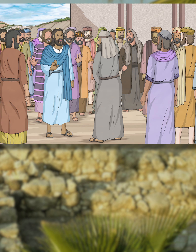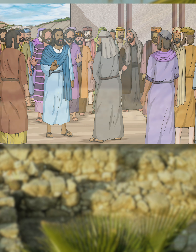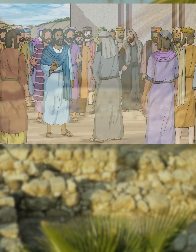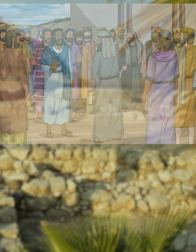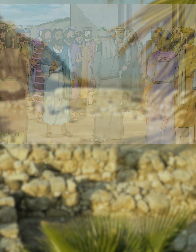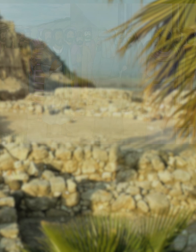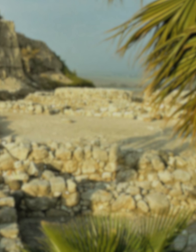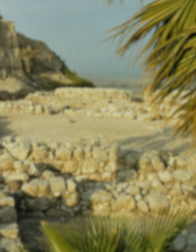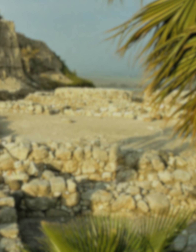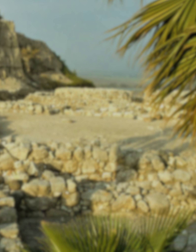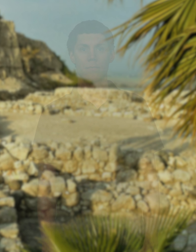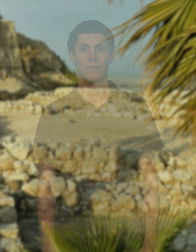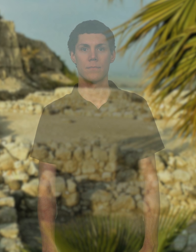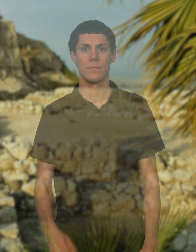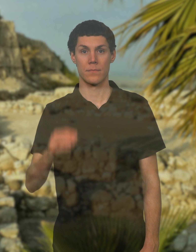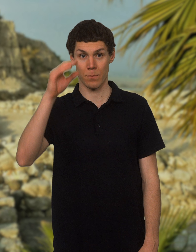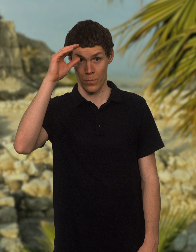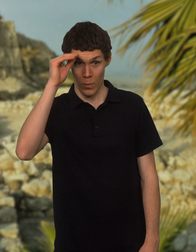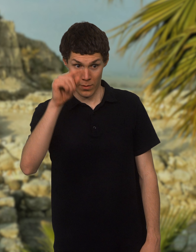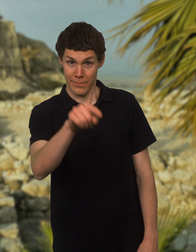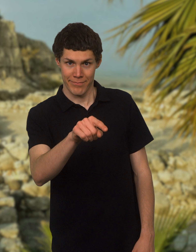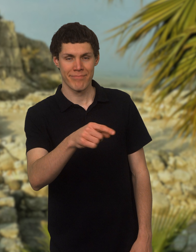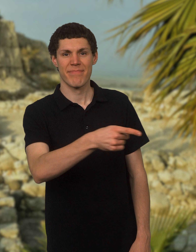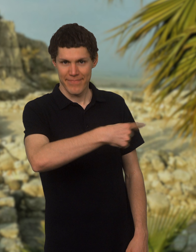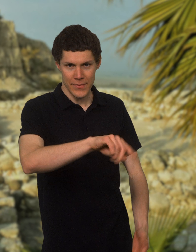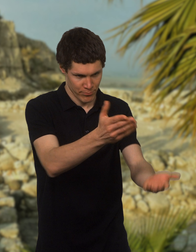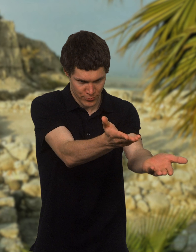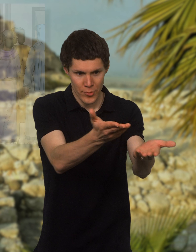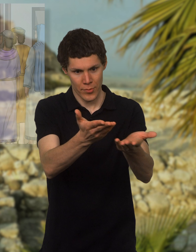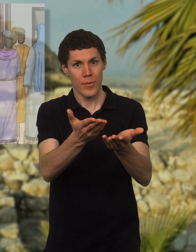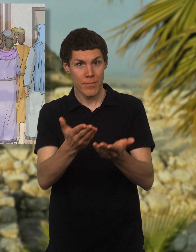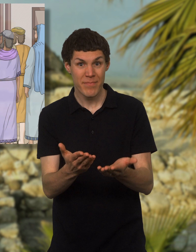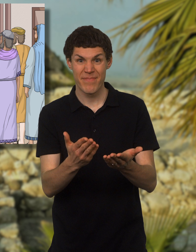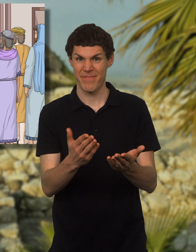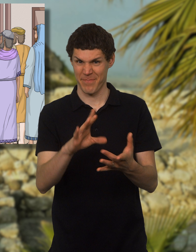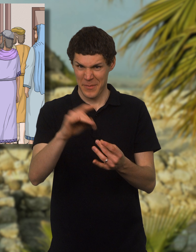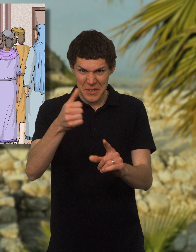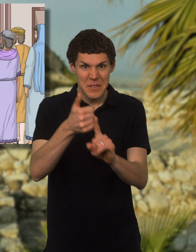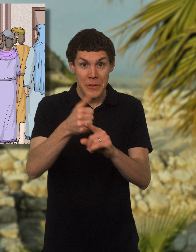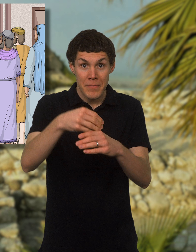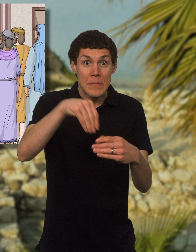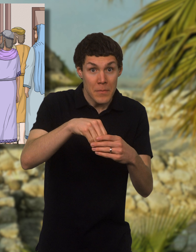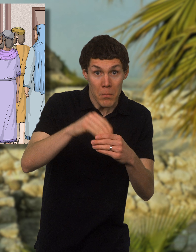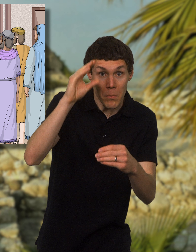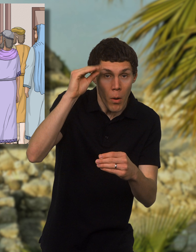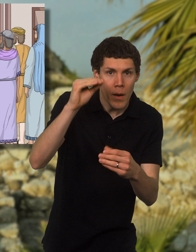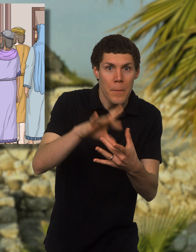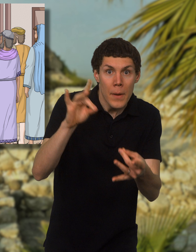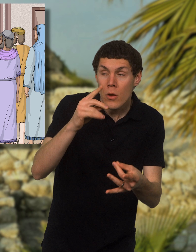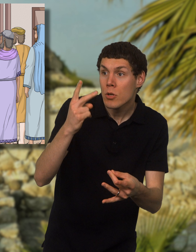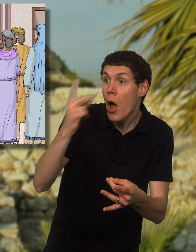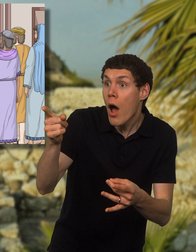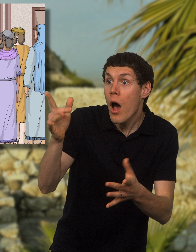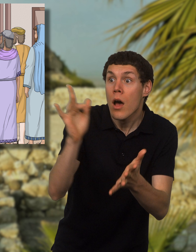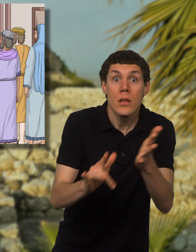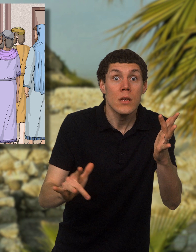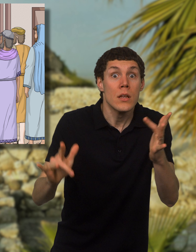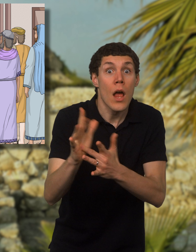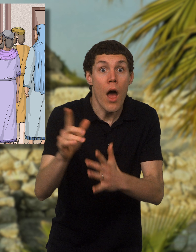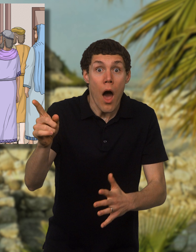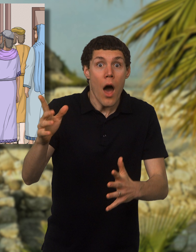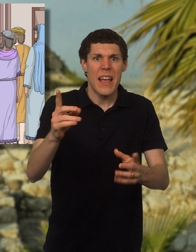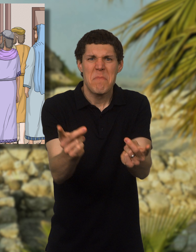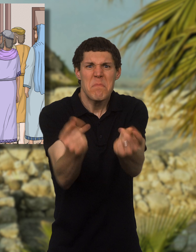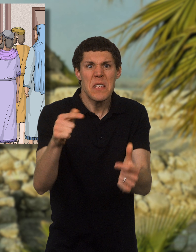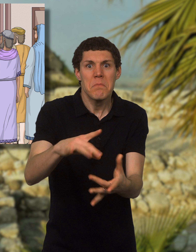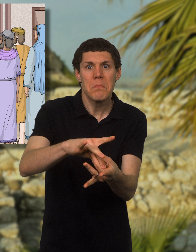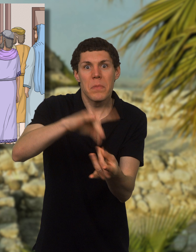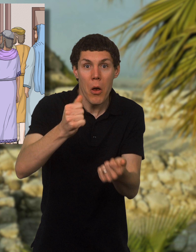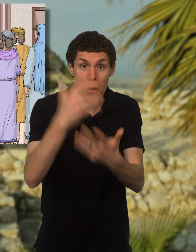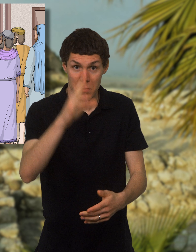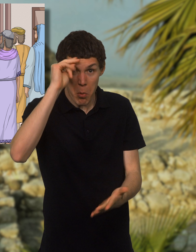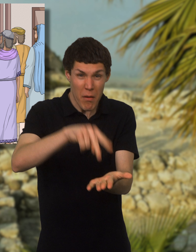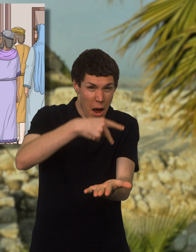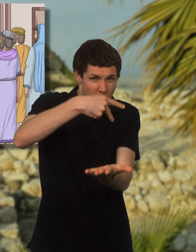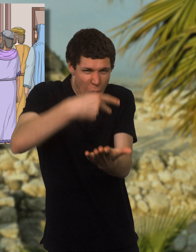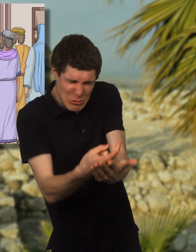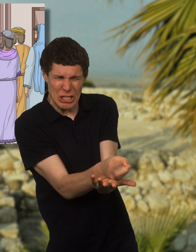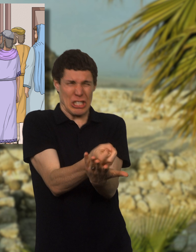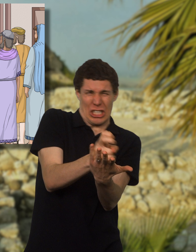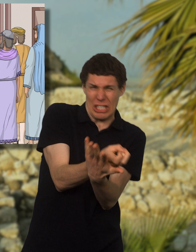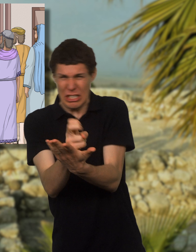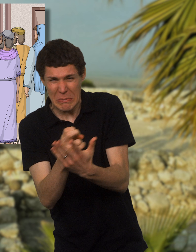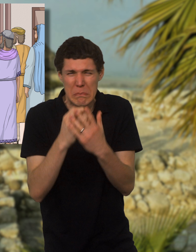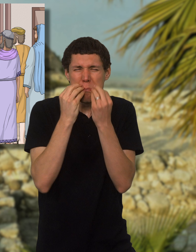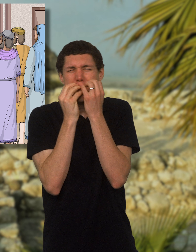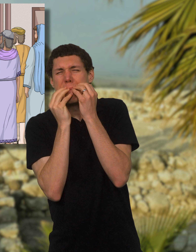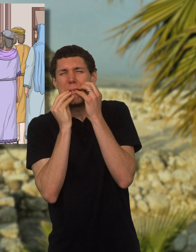So they brought him, and seeing Jesus, the spirit immediately threw the boy into a convulsion.